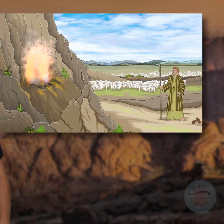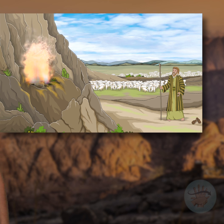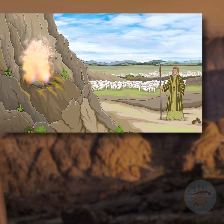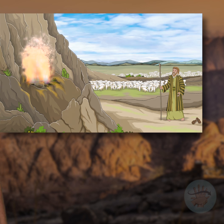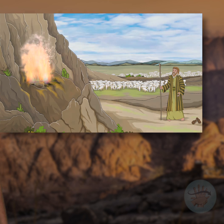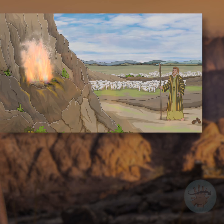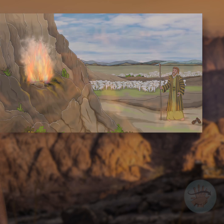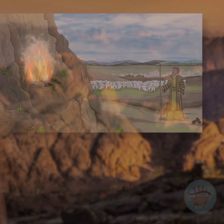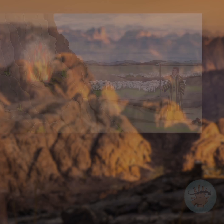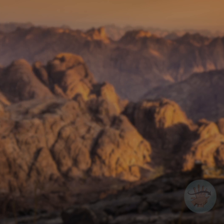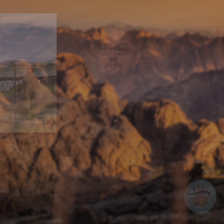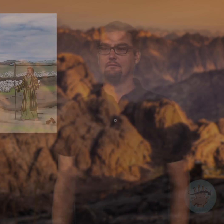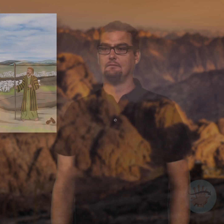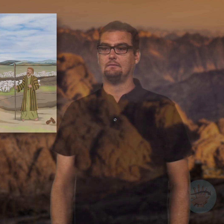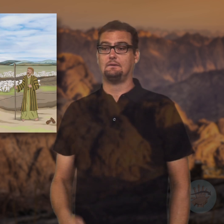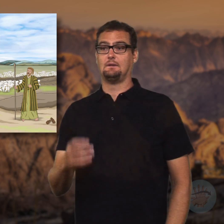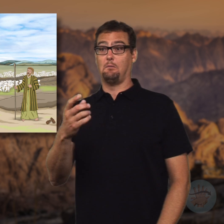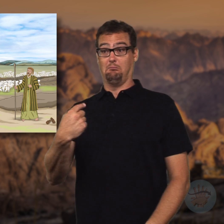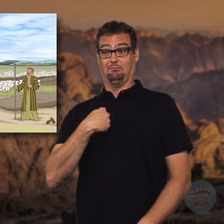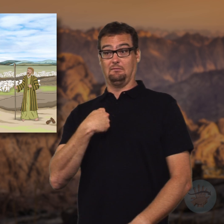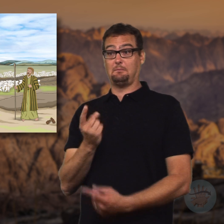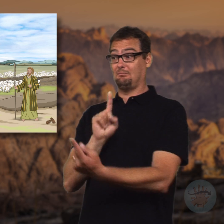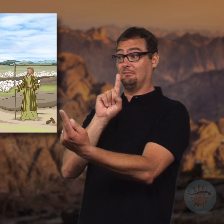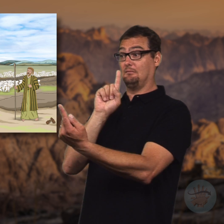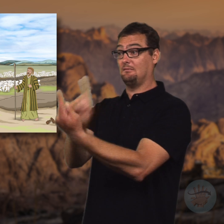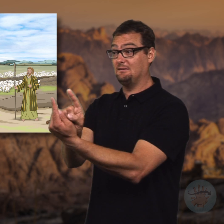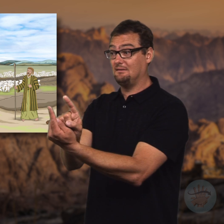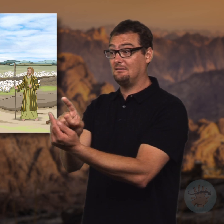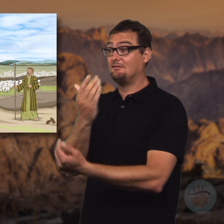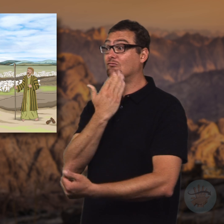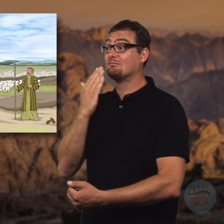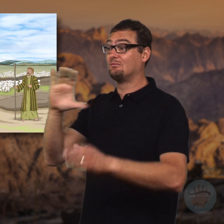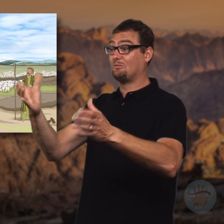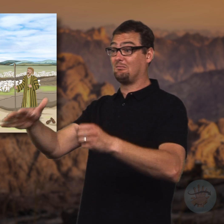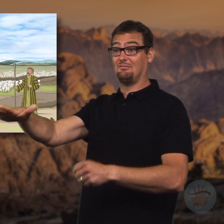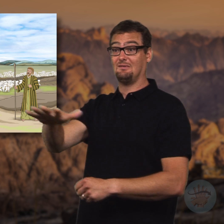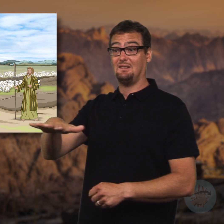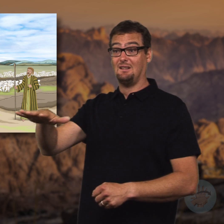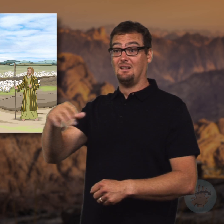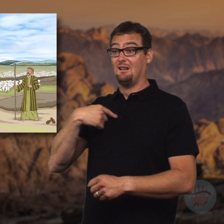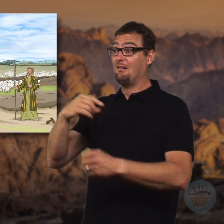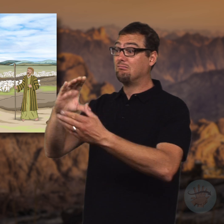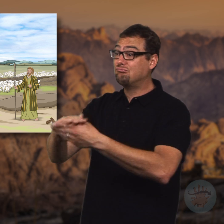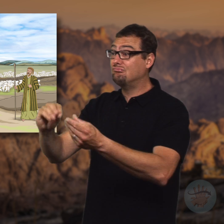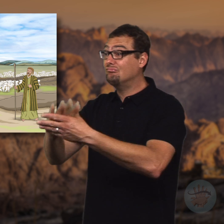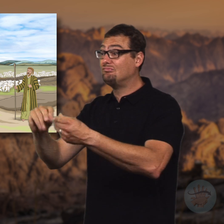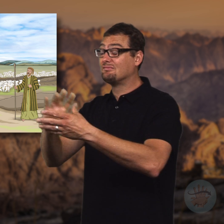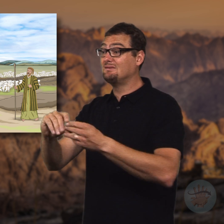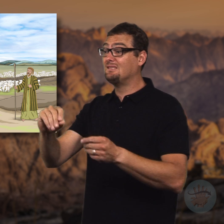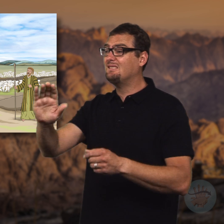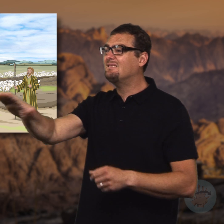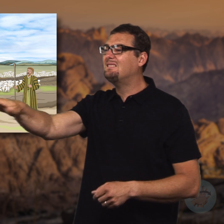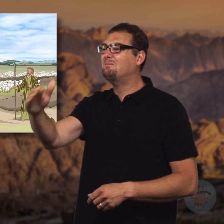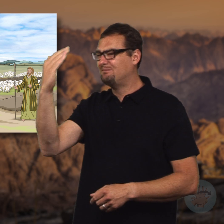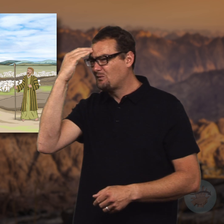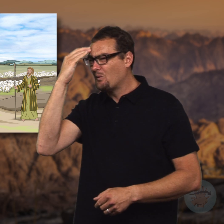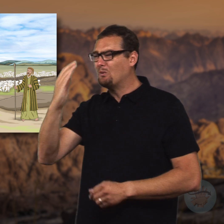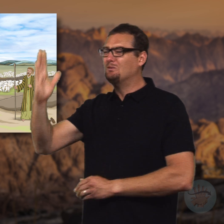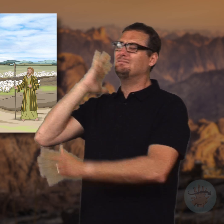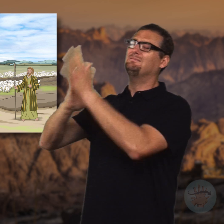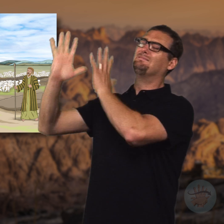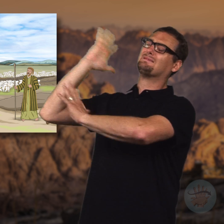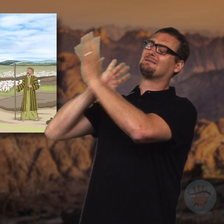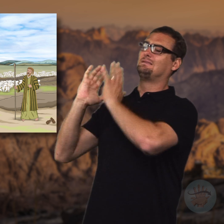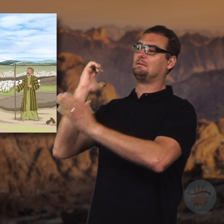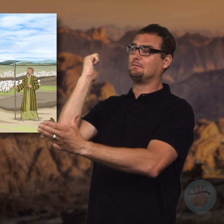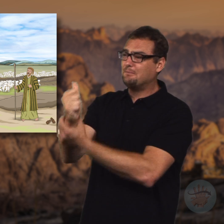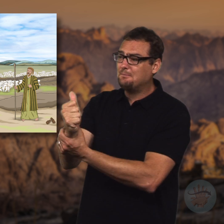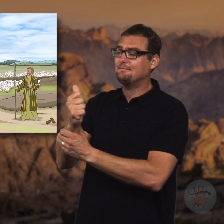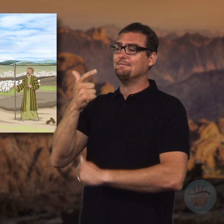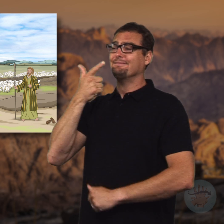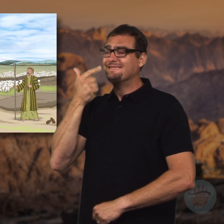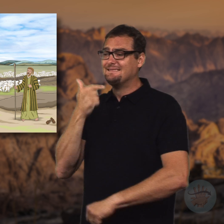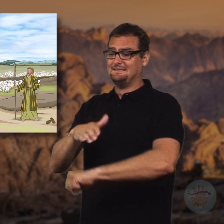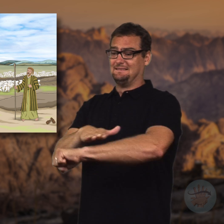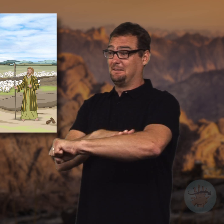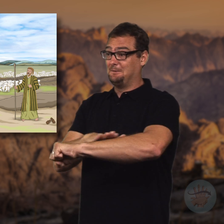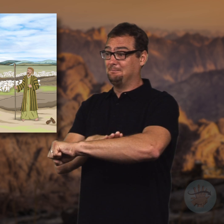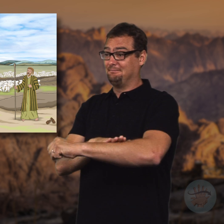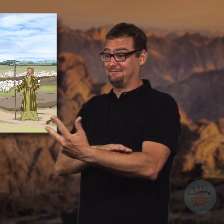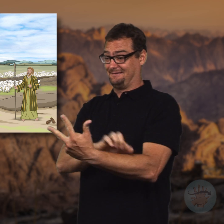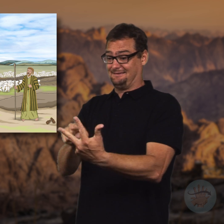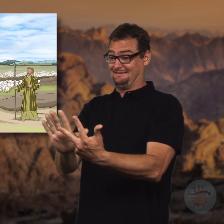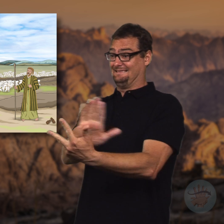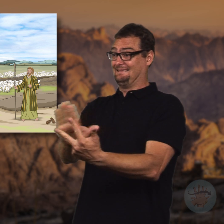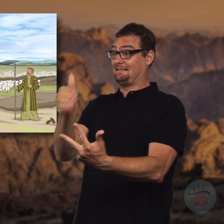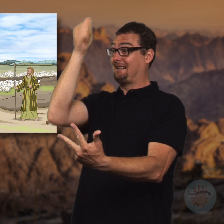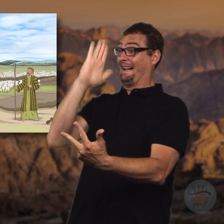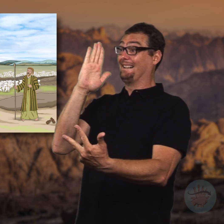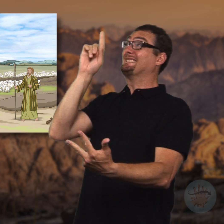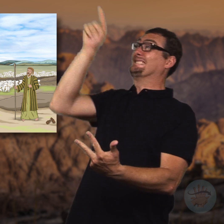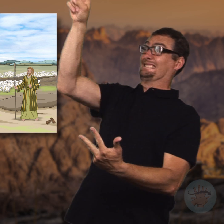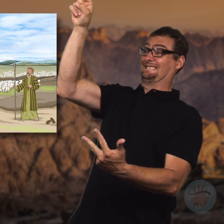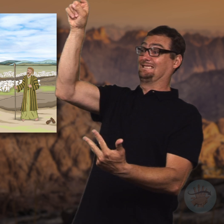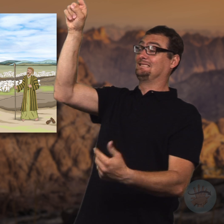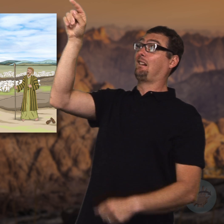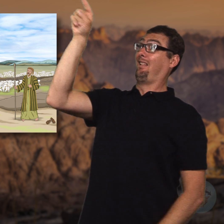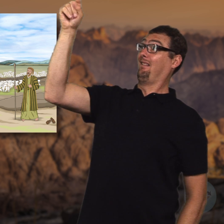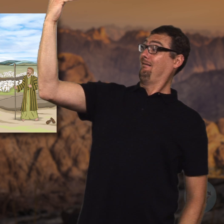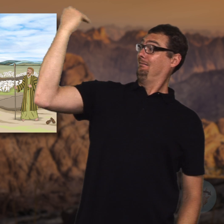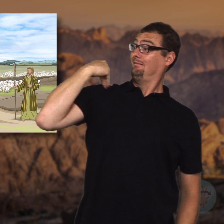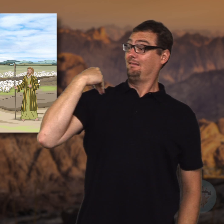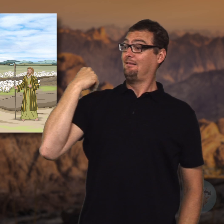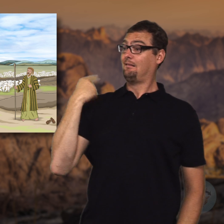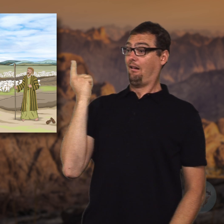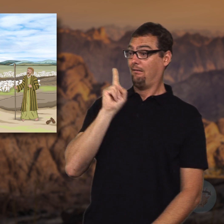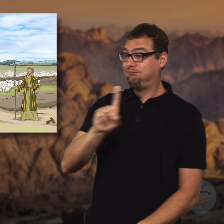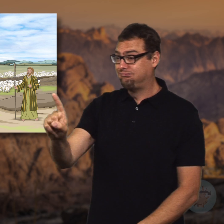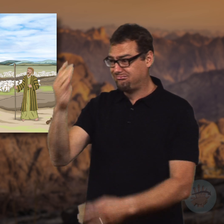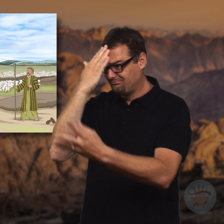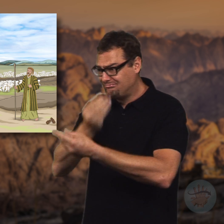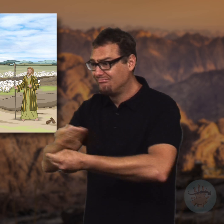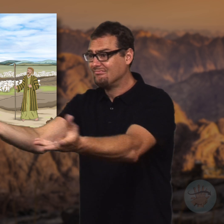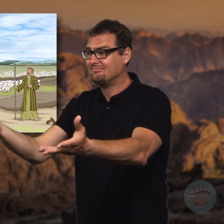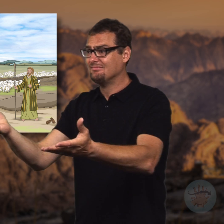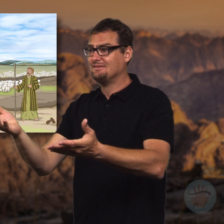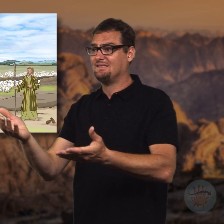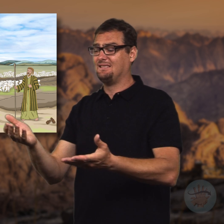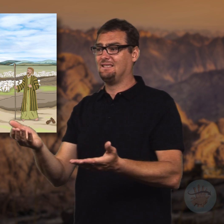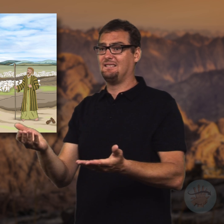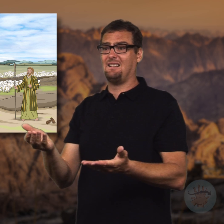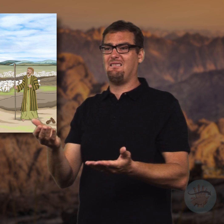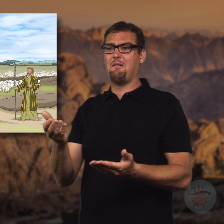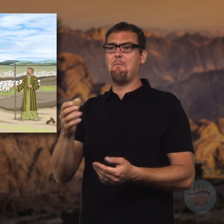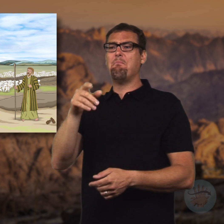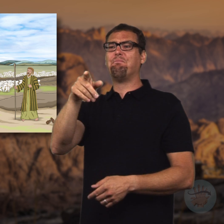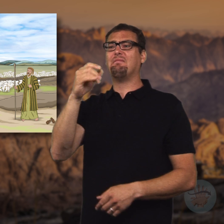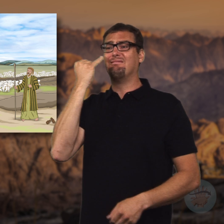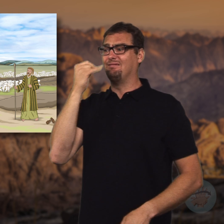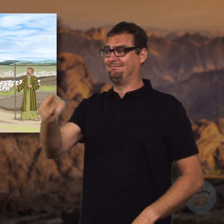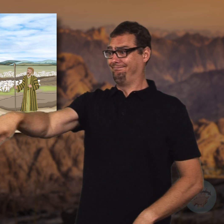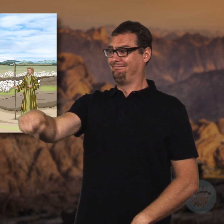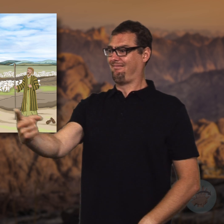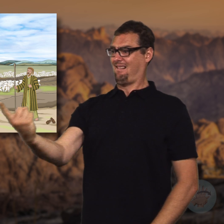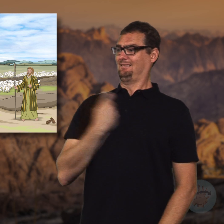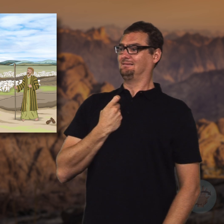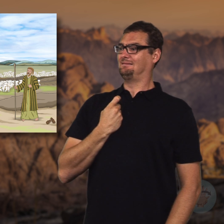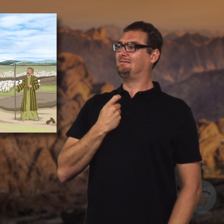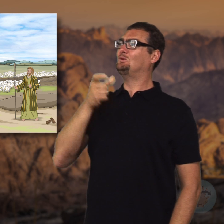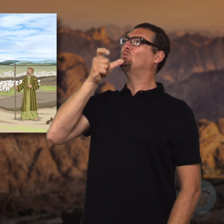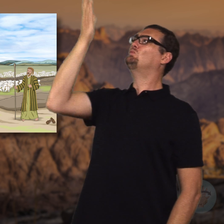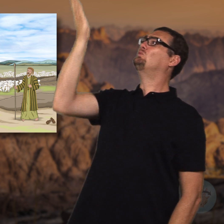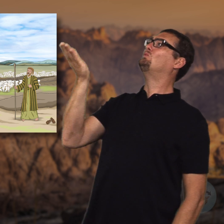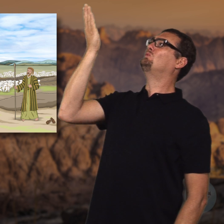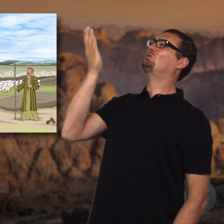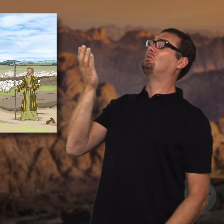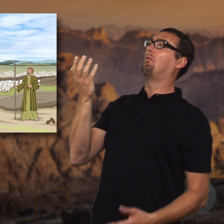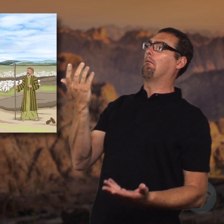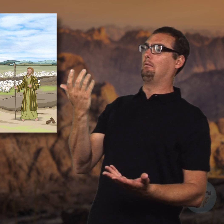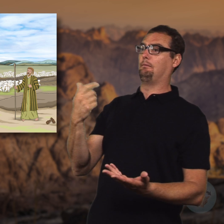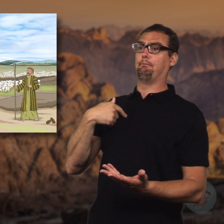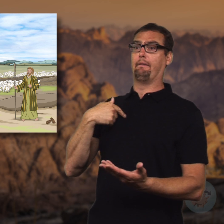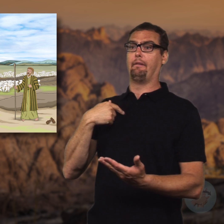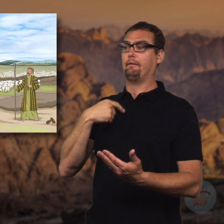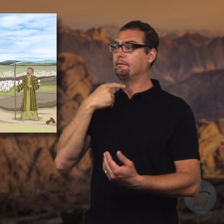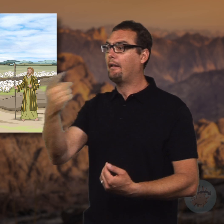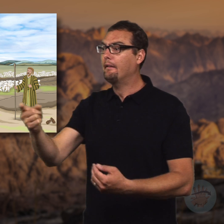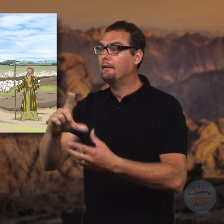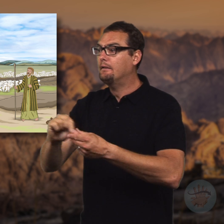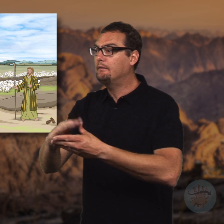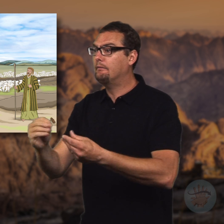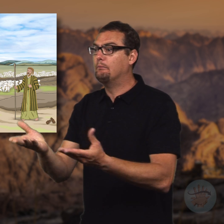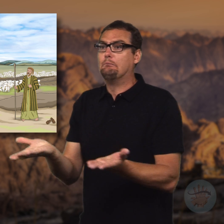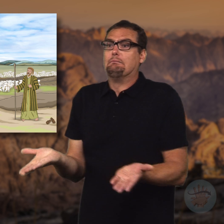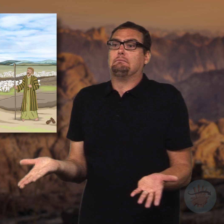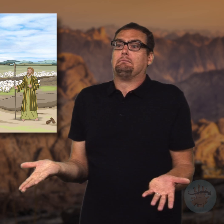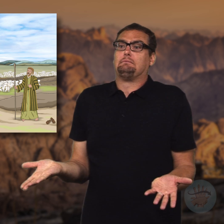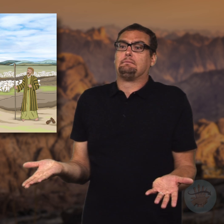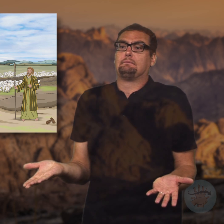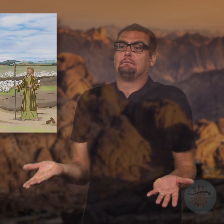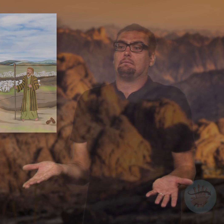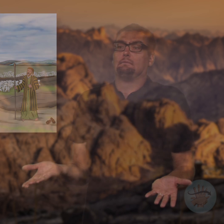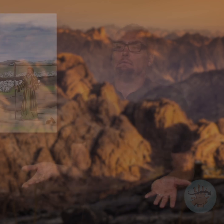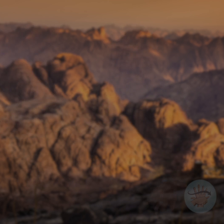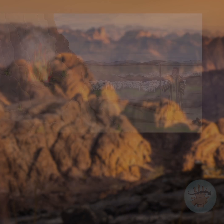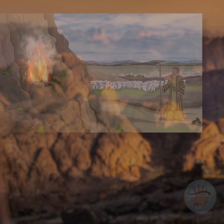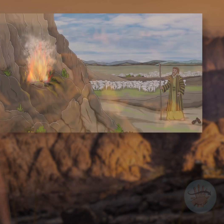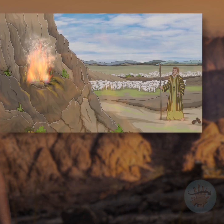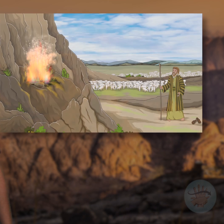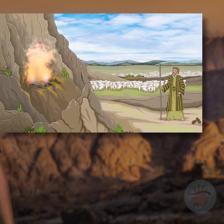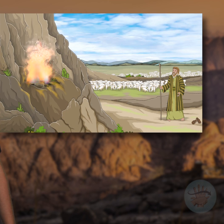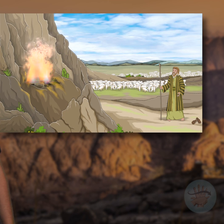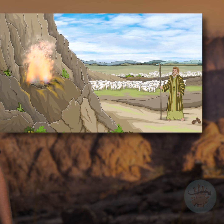Then Moses asked God, “Suppose I go to the Israelites and say to them, ‘The God of your fathers has sent me to you,’ and they ask me, ‘What is His name?’